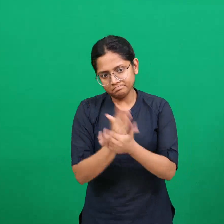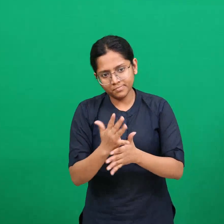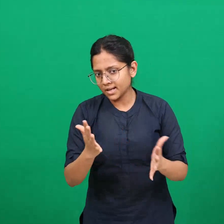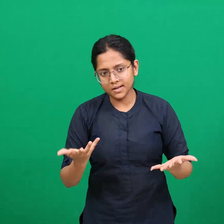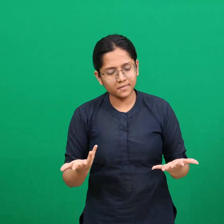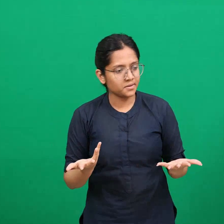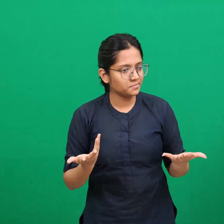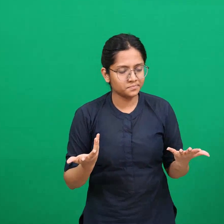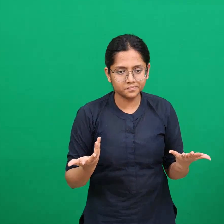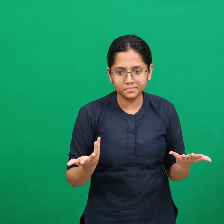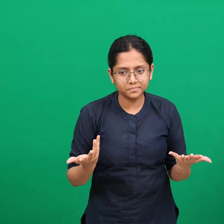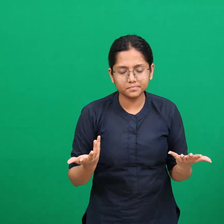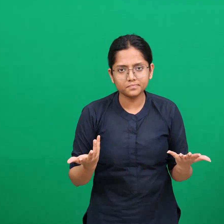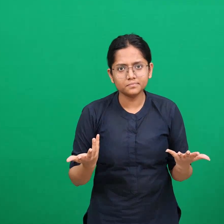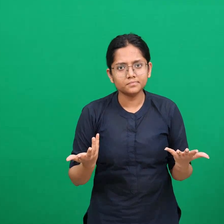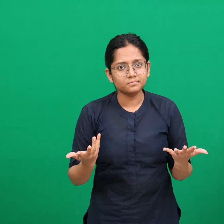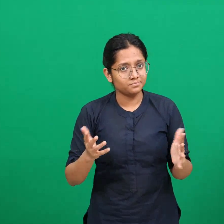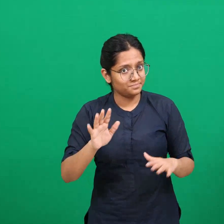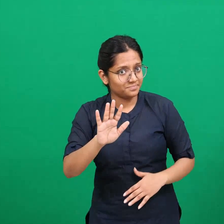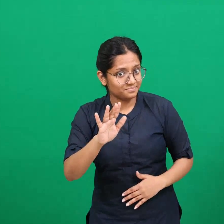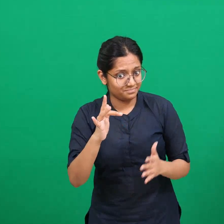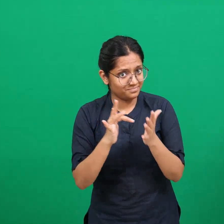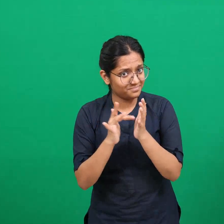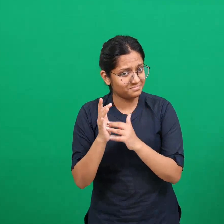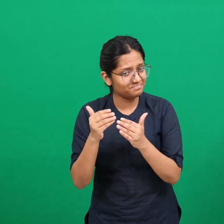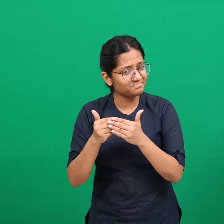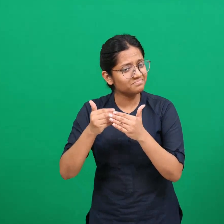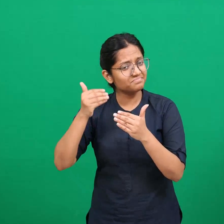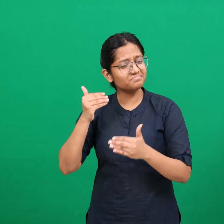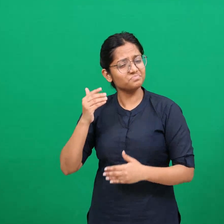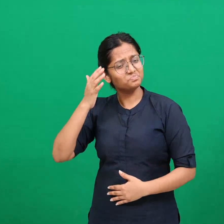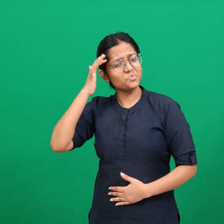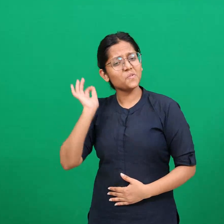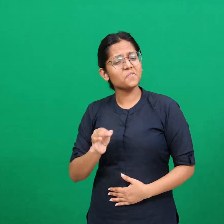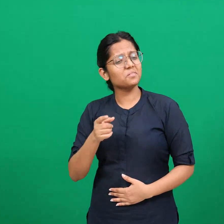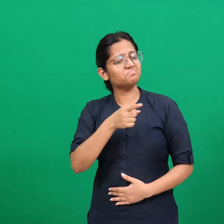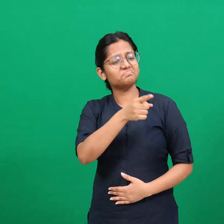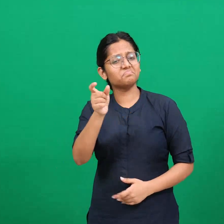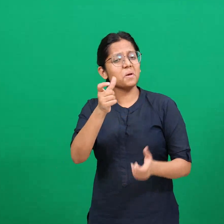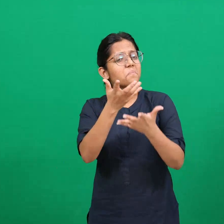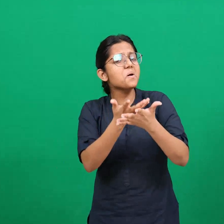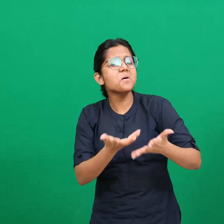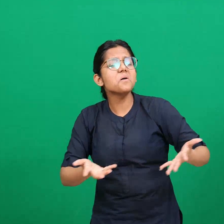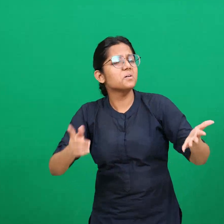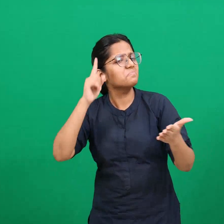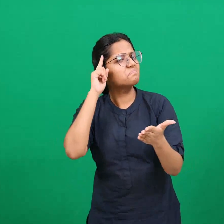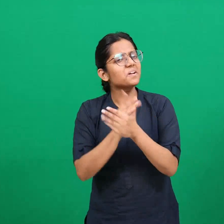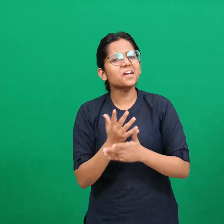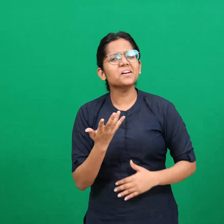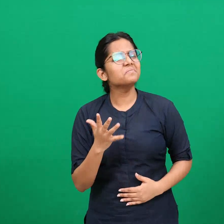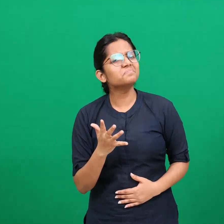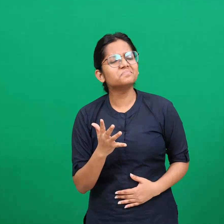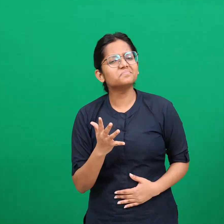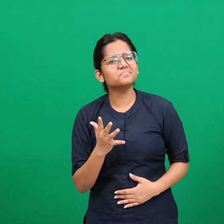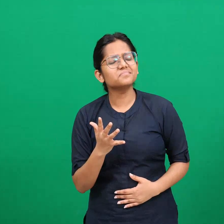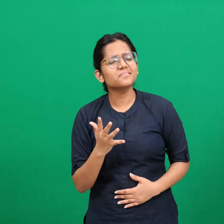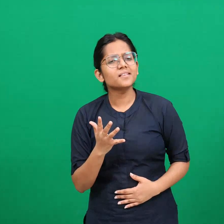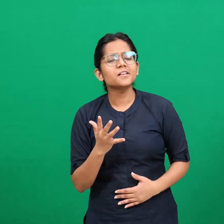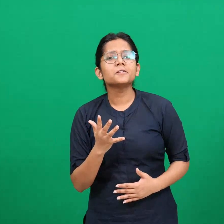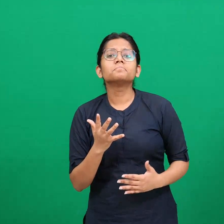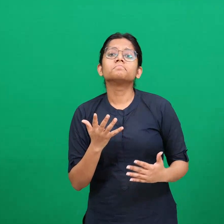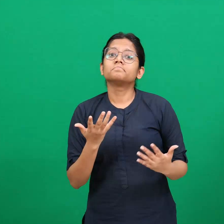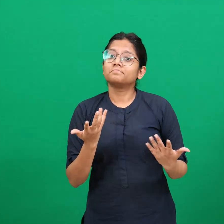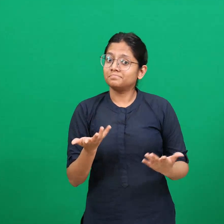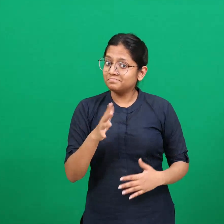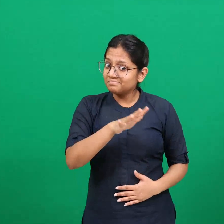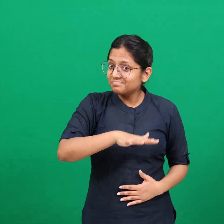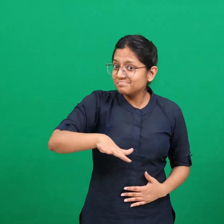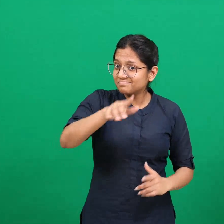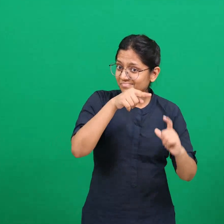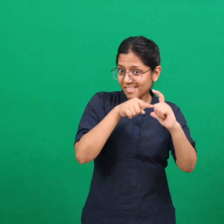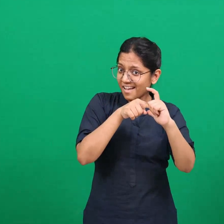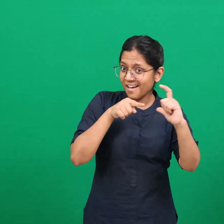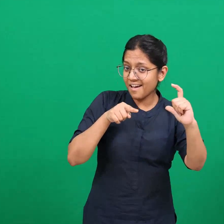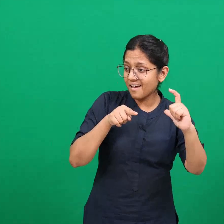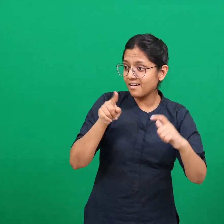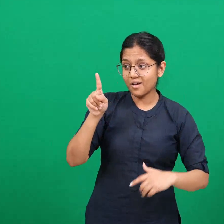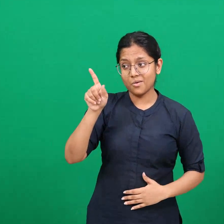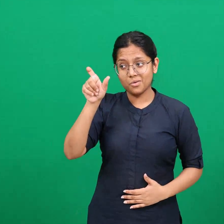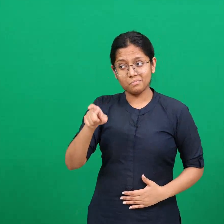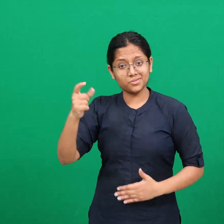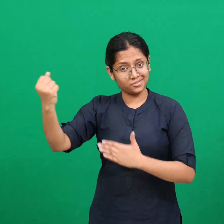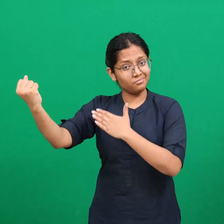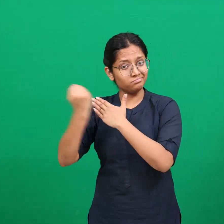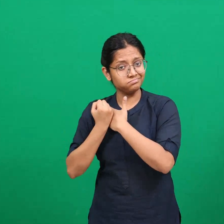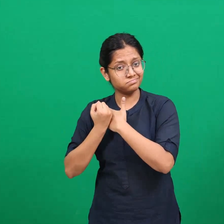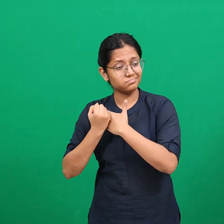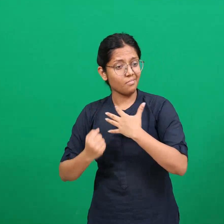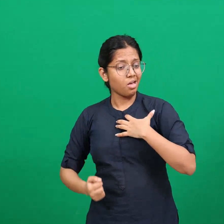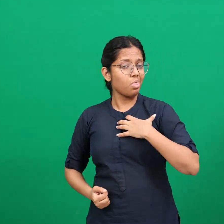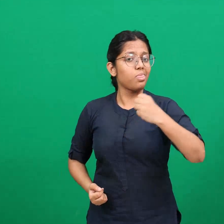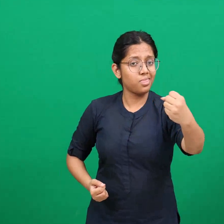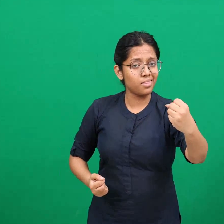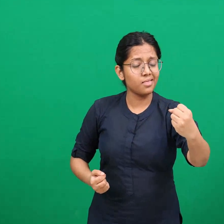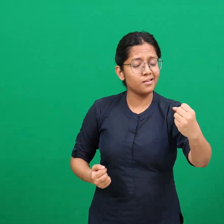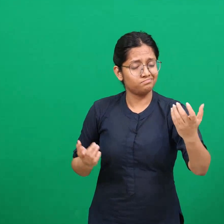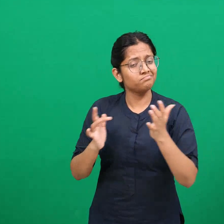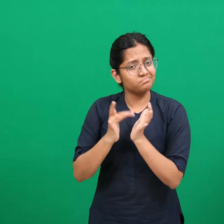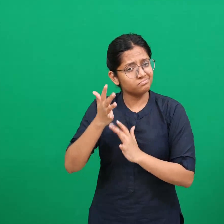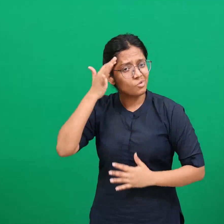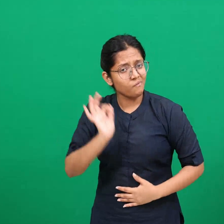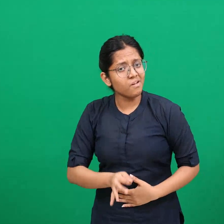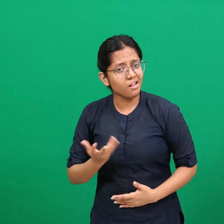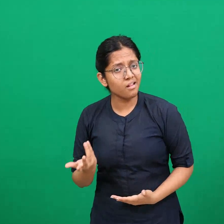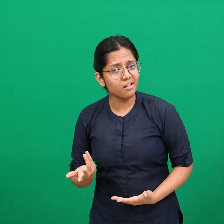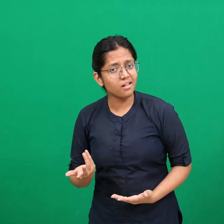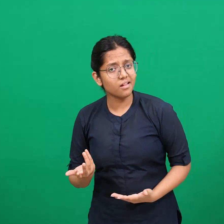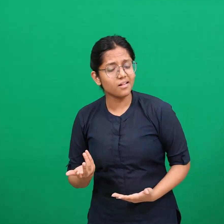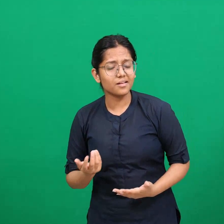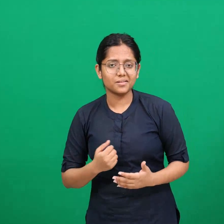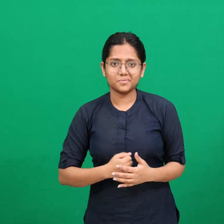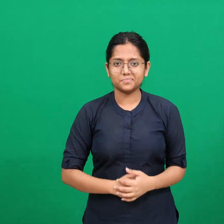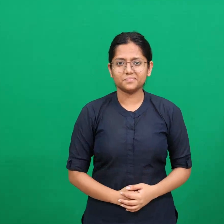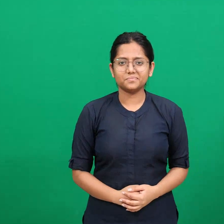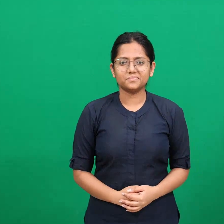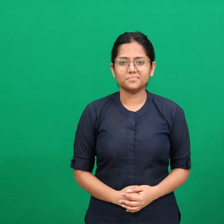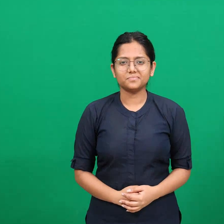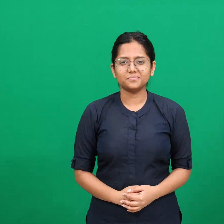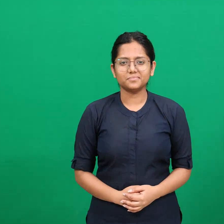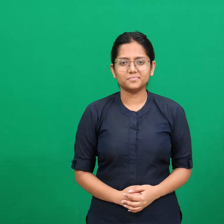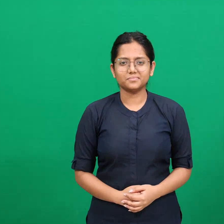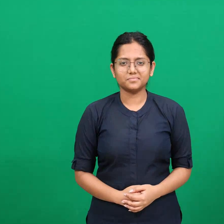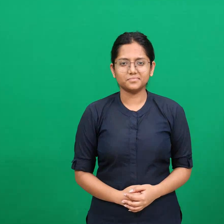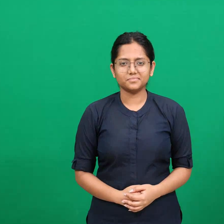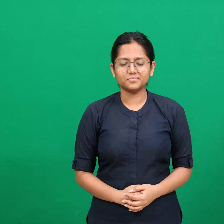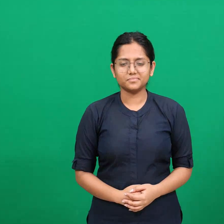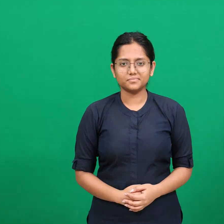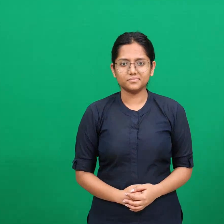(For Jesus had known from the beginning which of them did not believe and who would betray Him.)